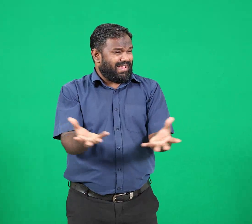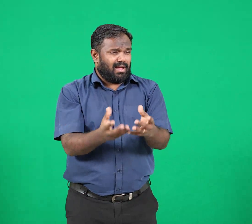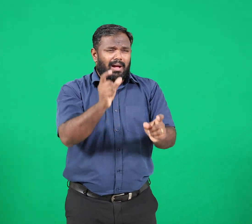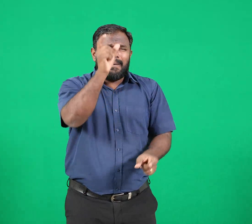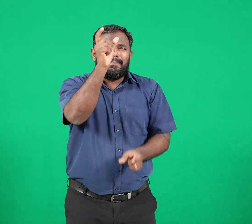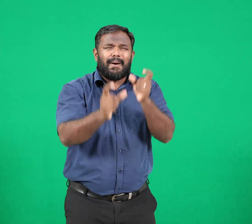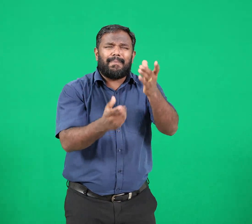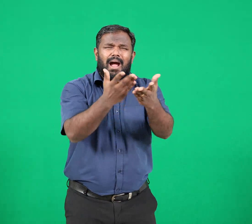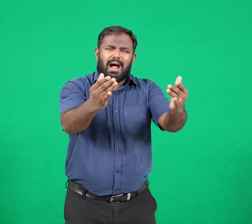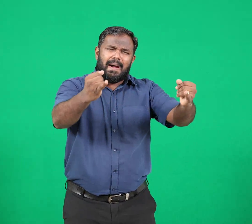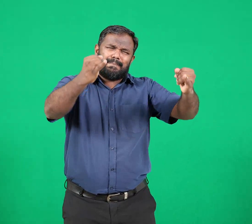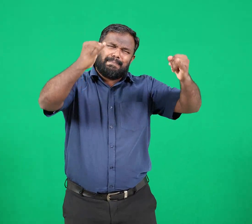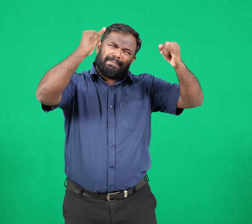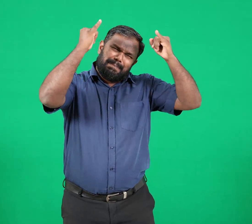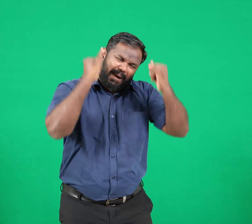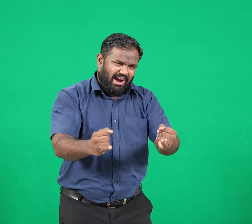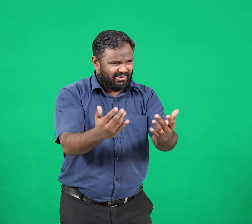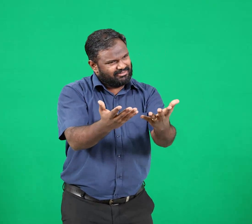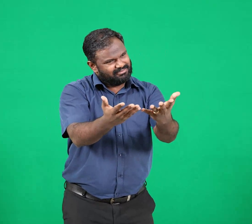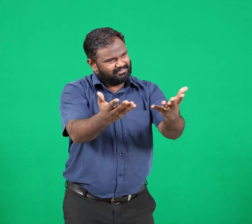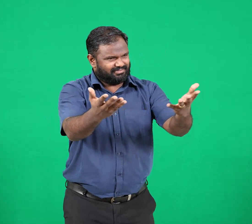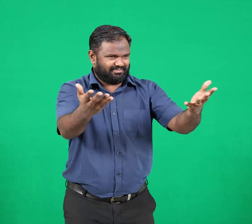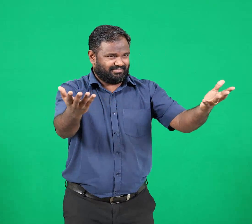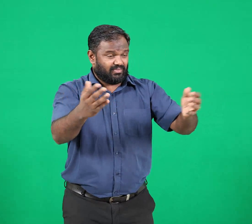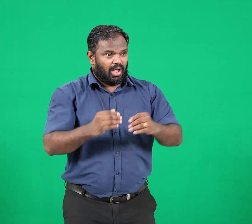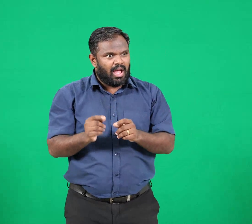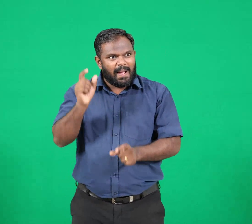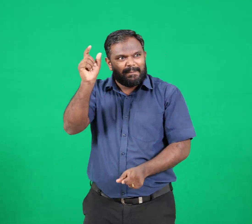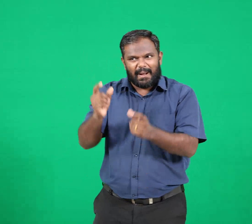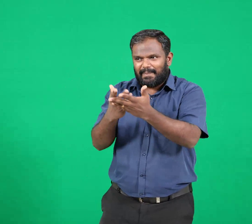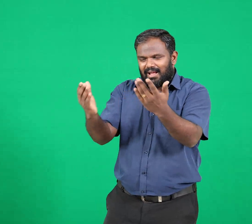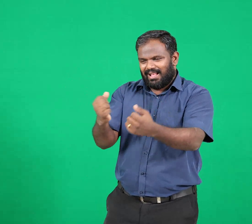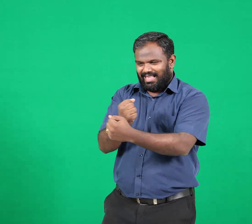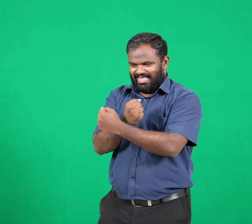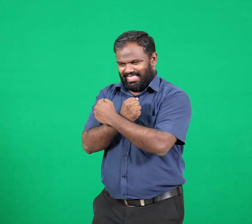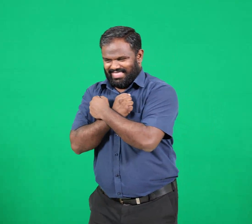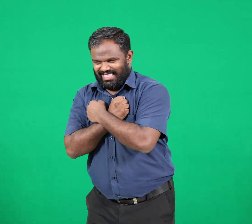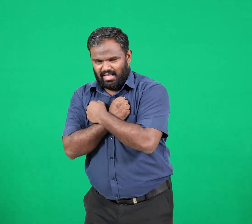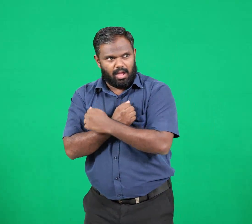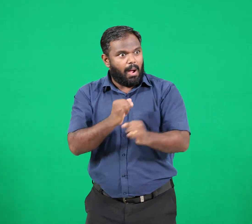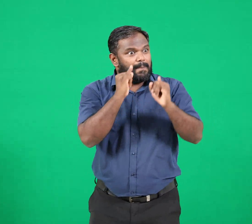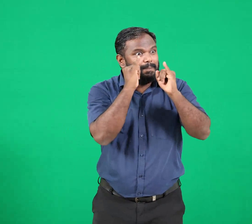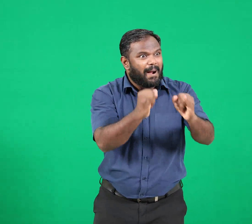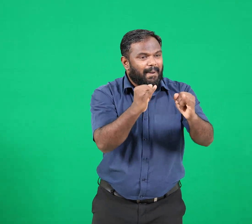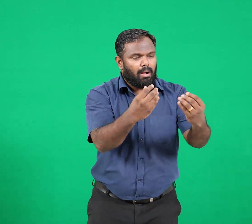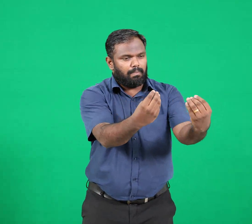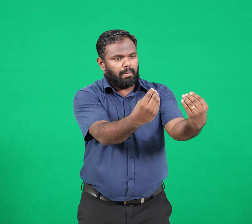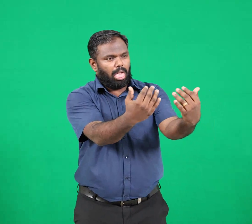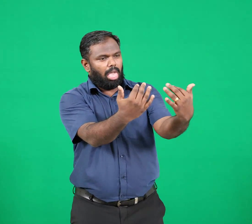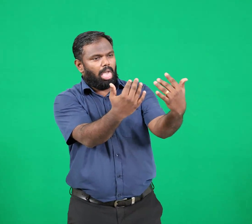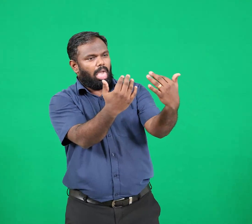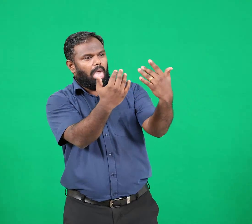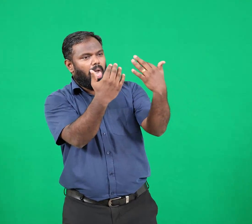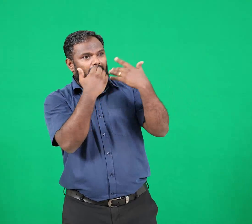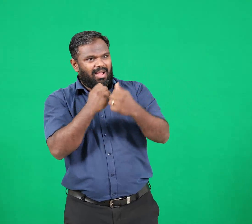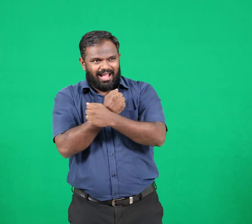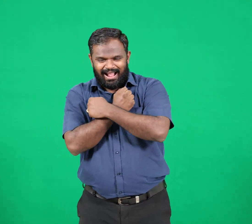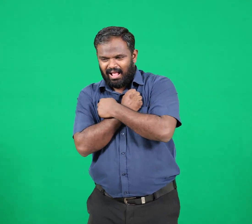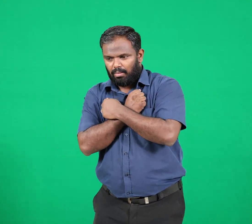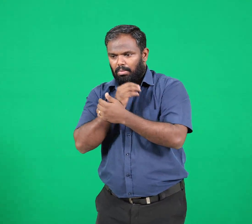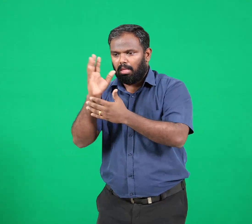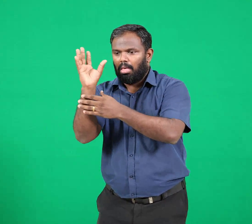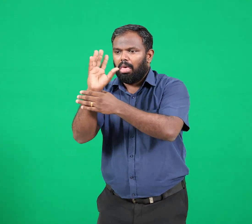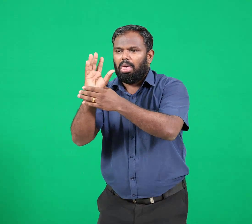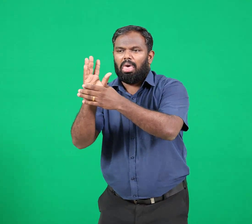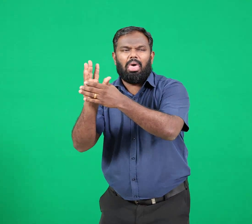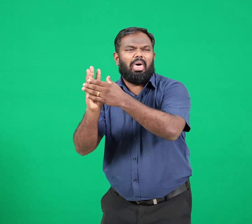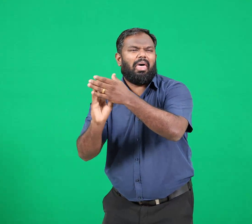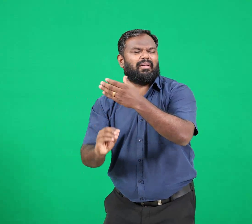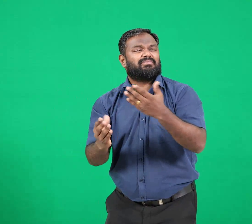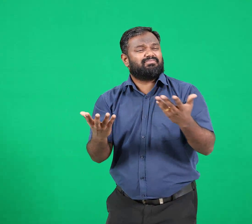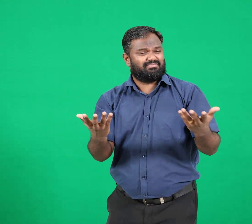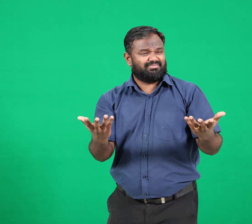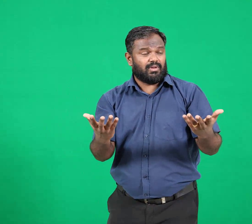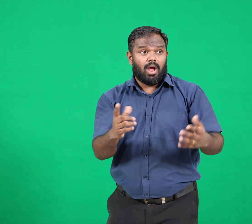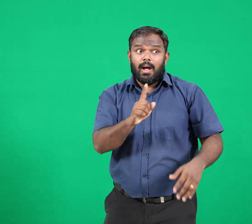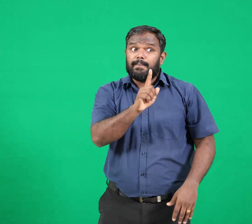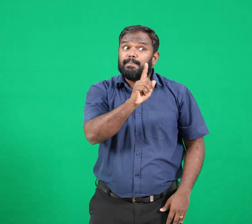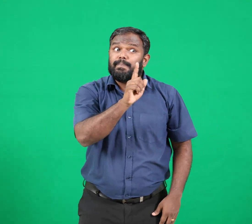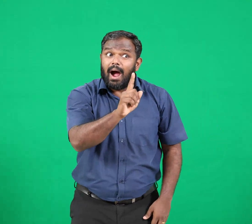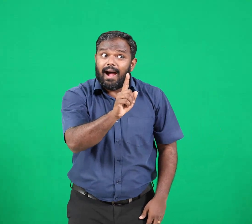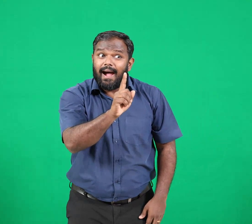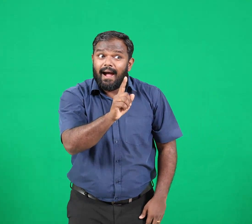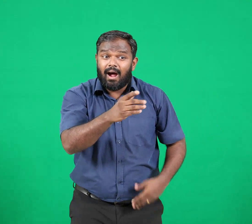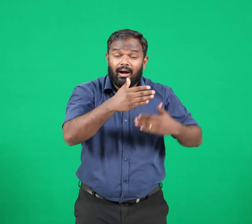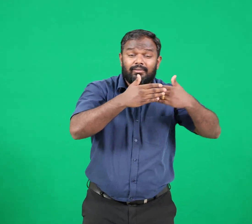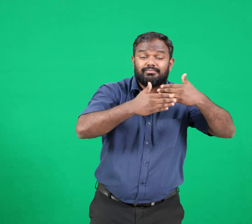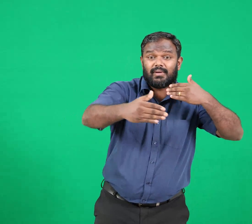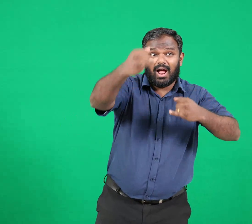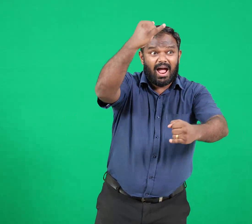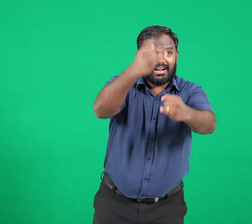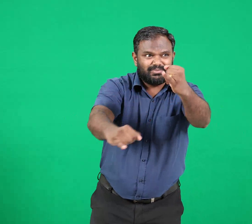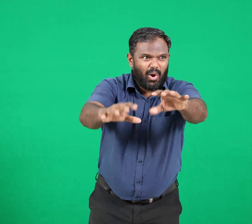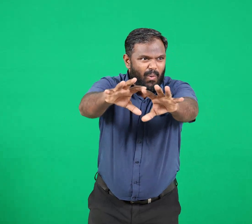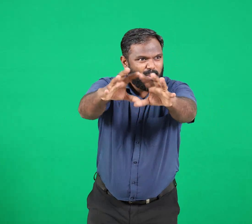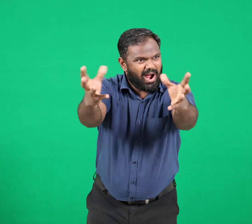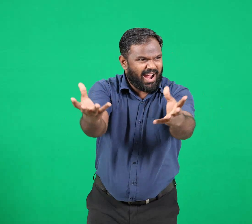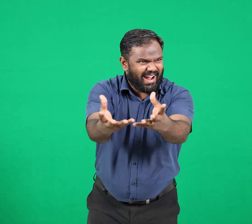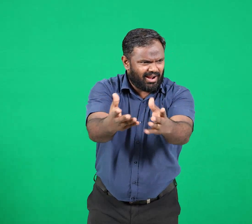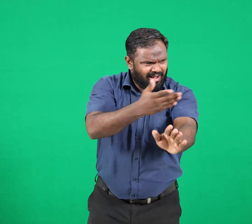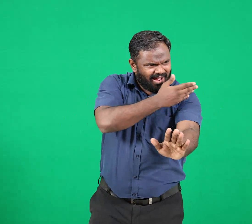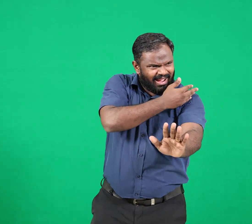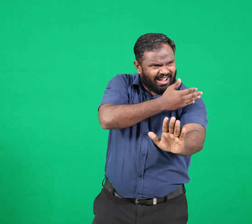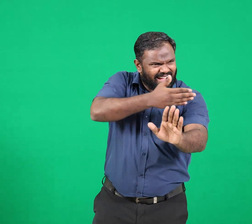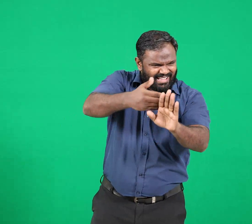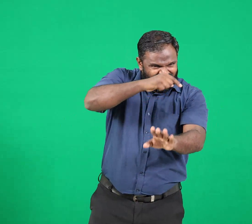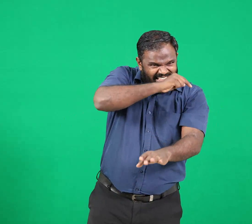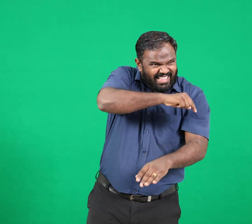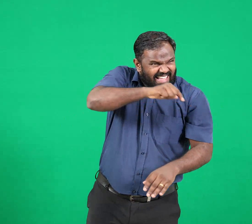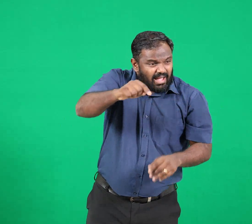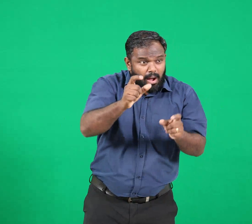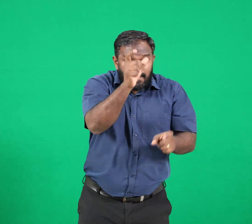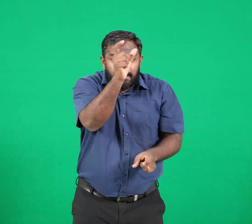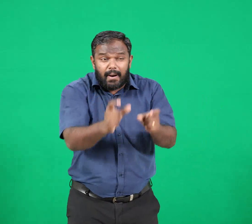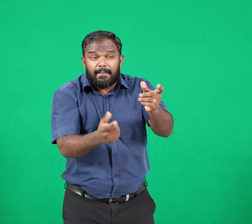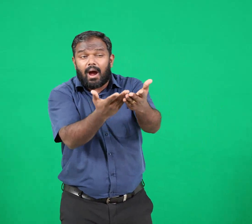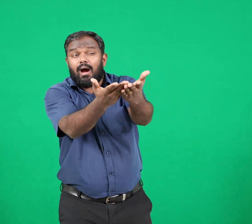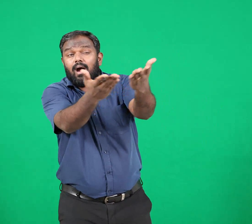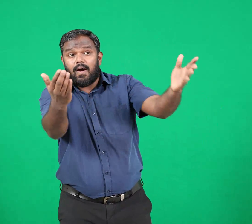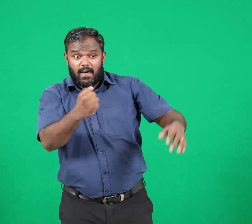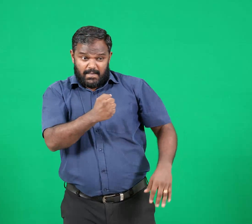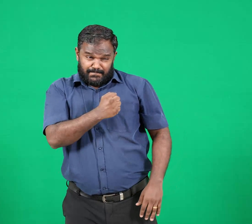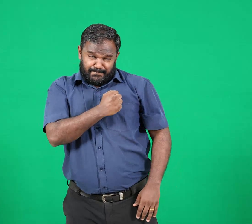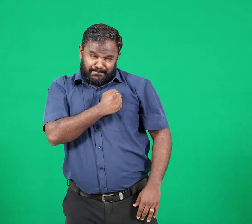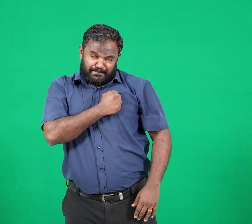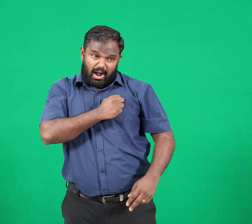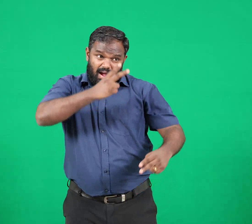But the one who perseveres to the end will be saved.